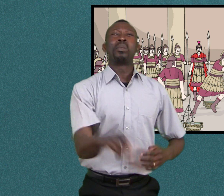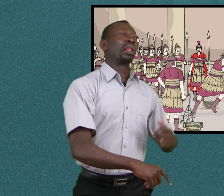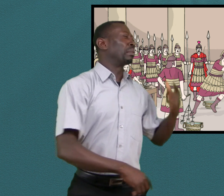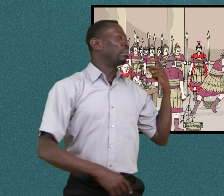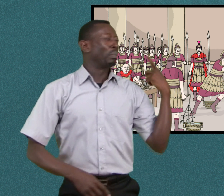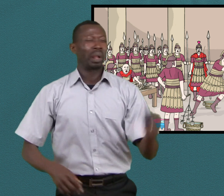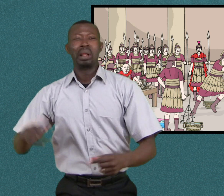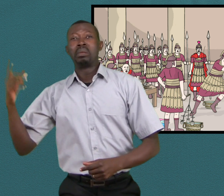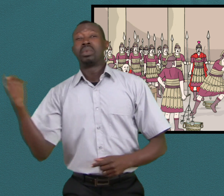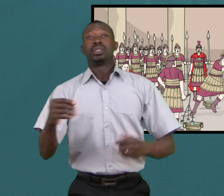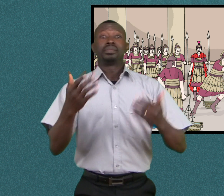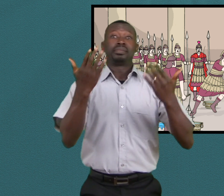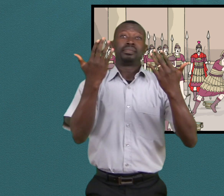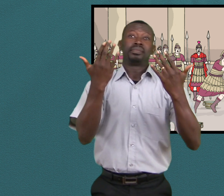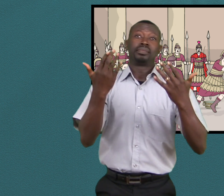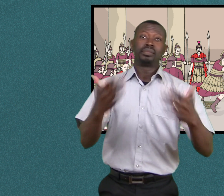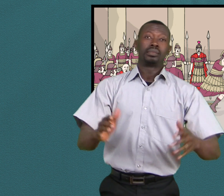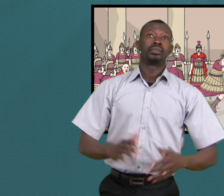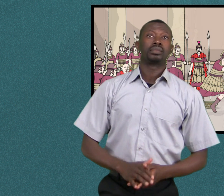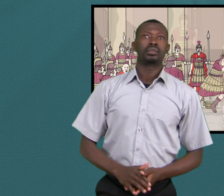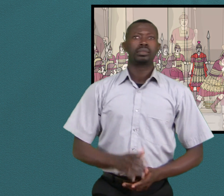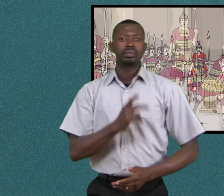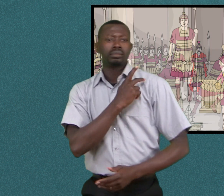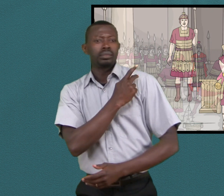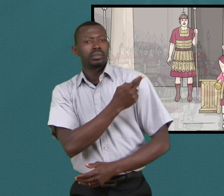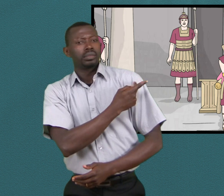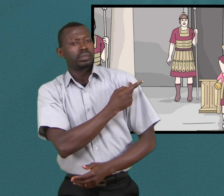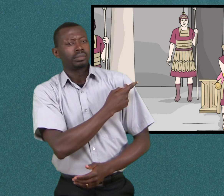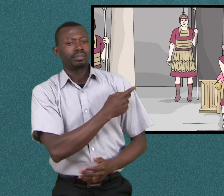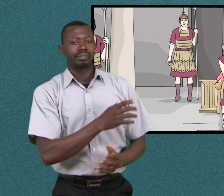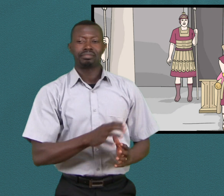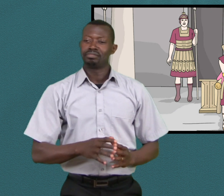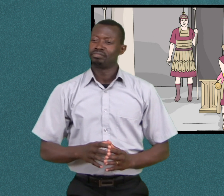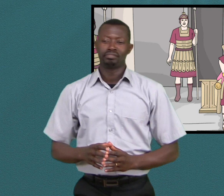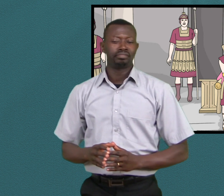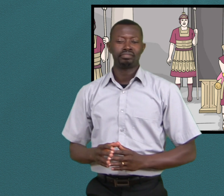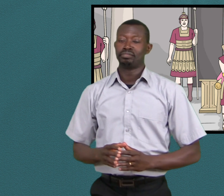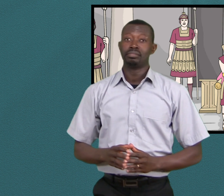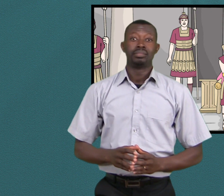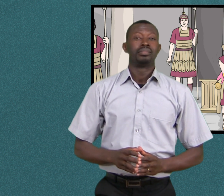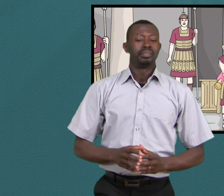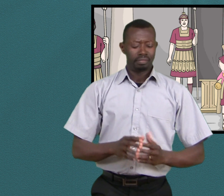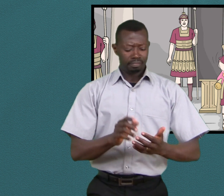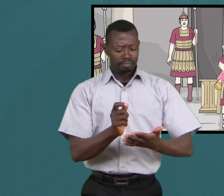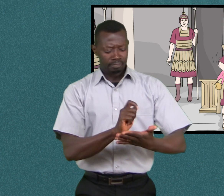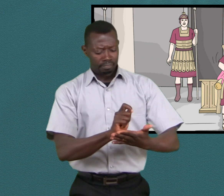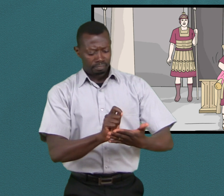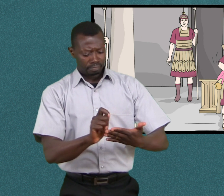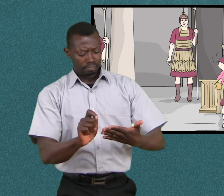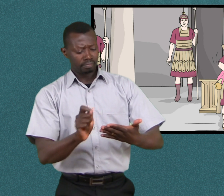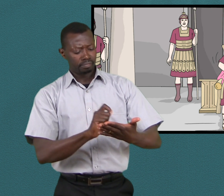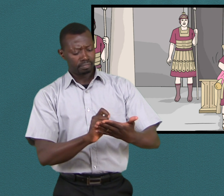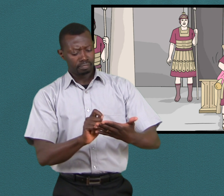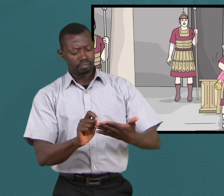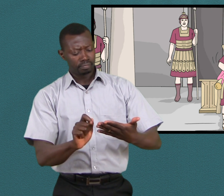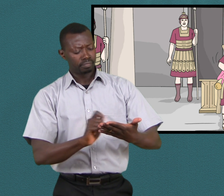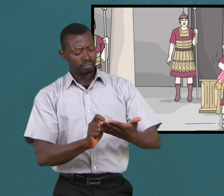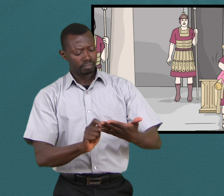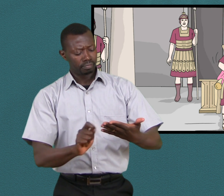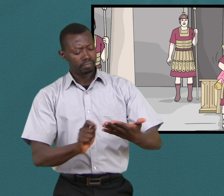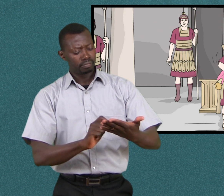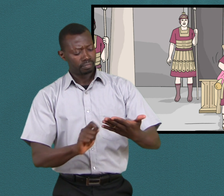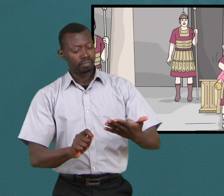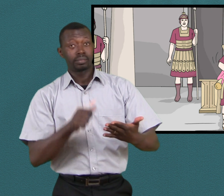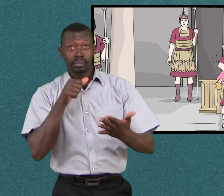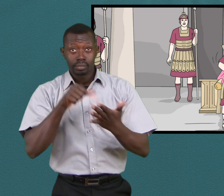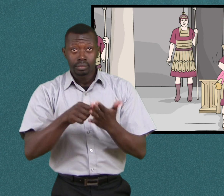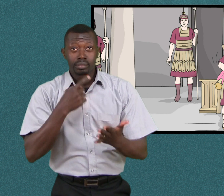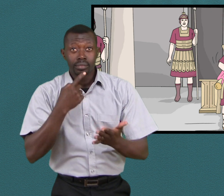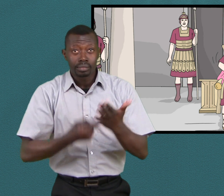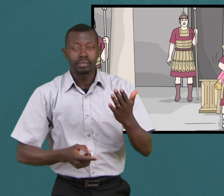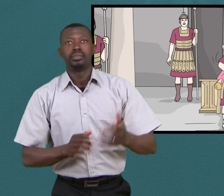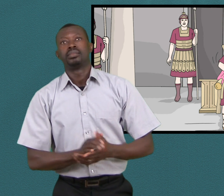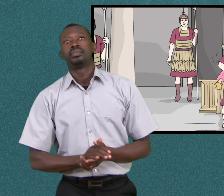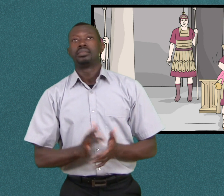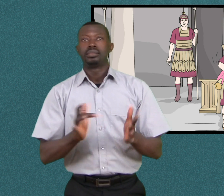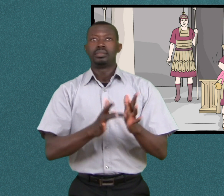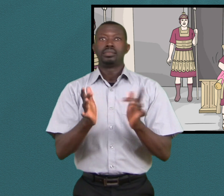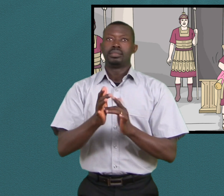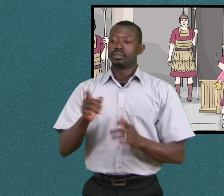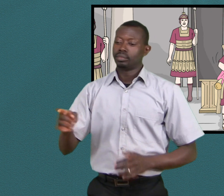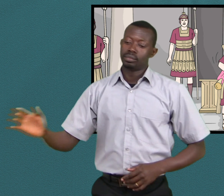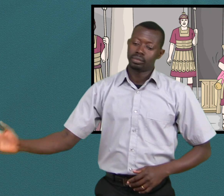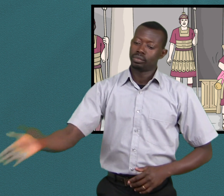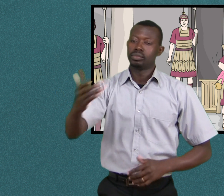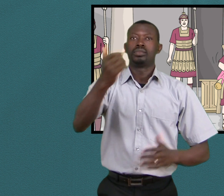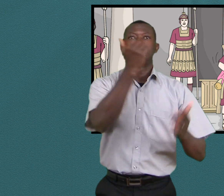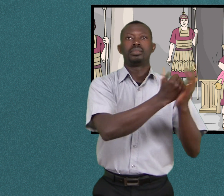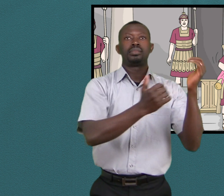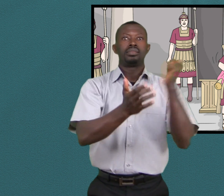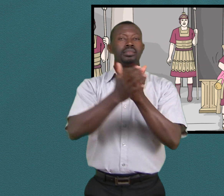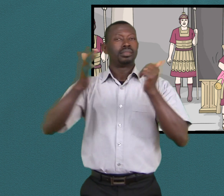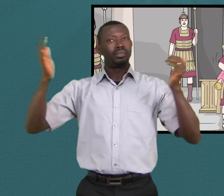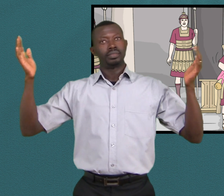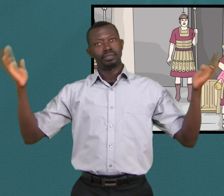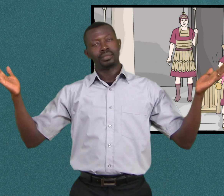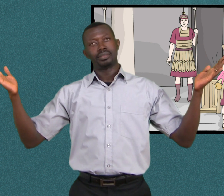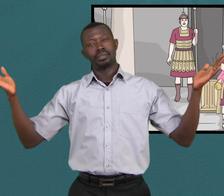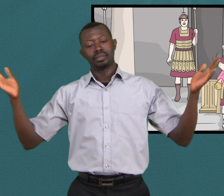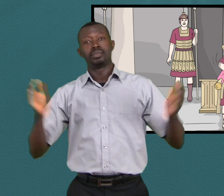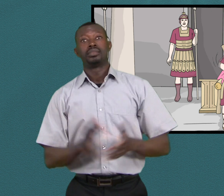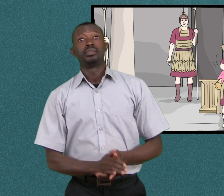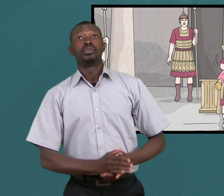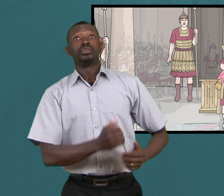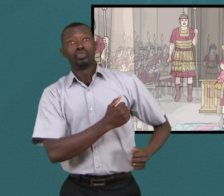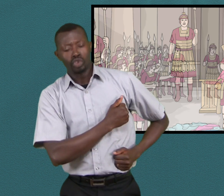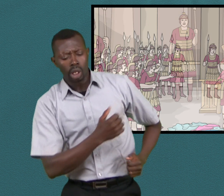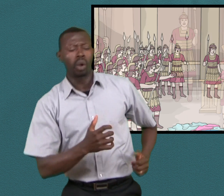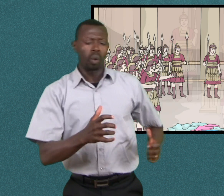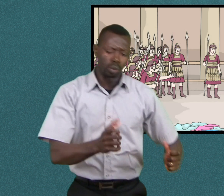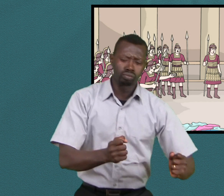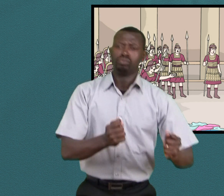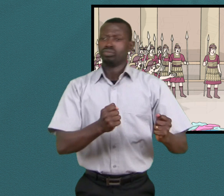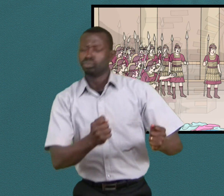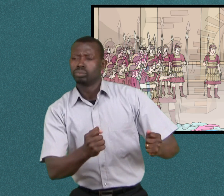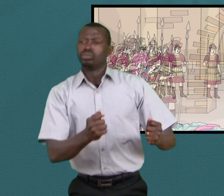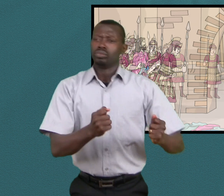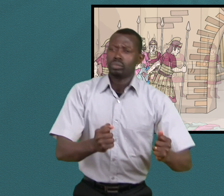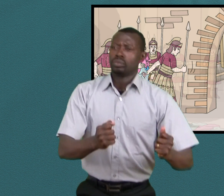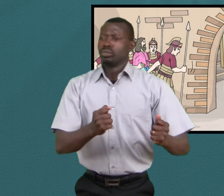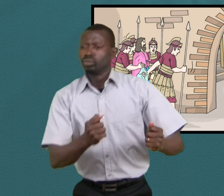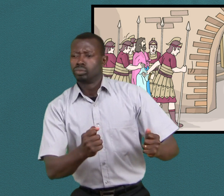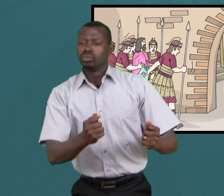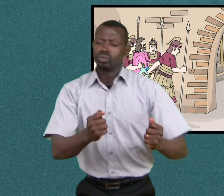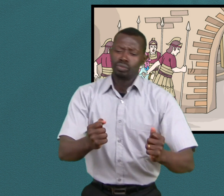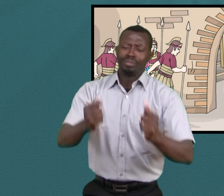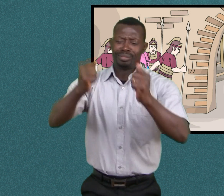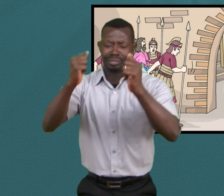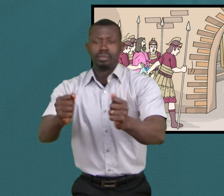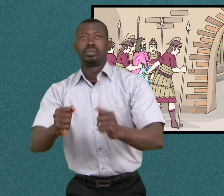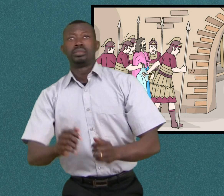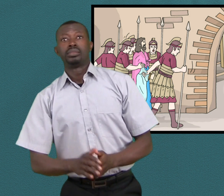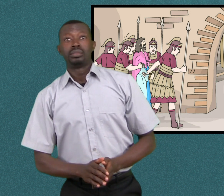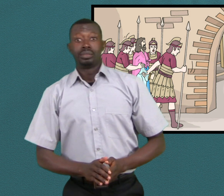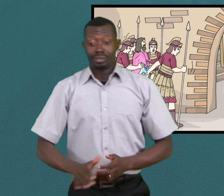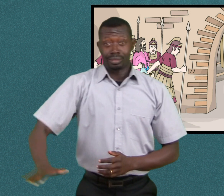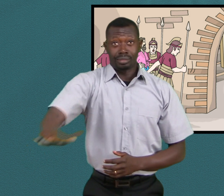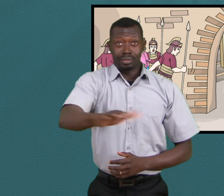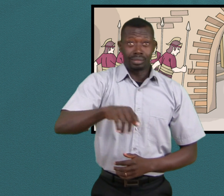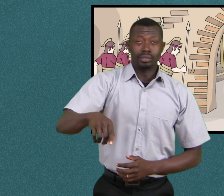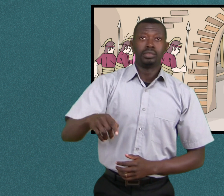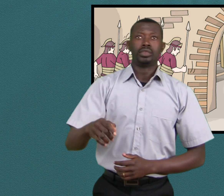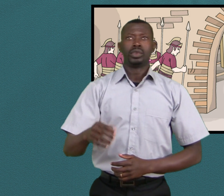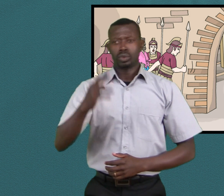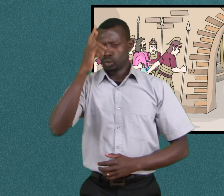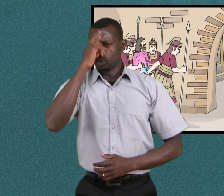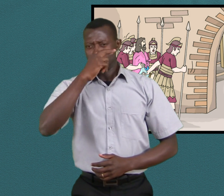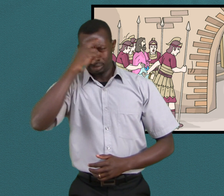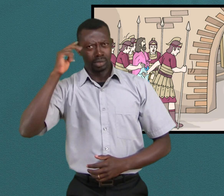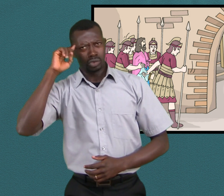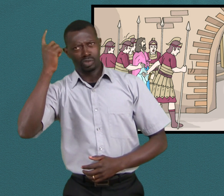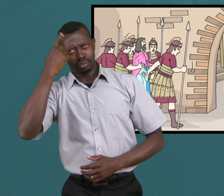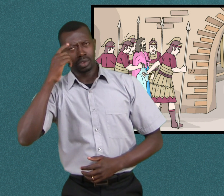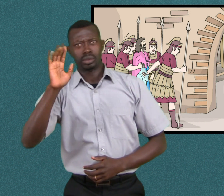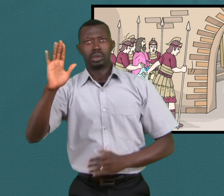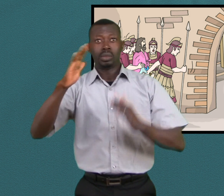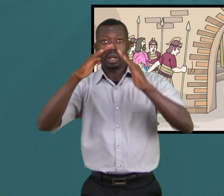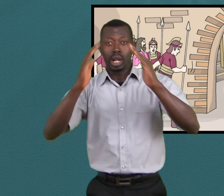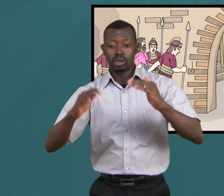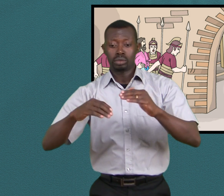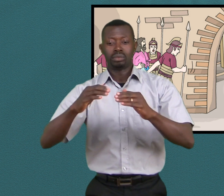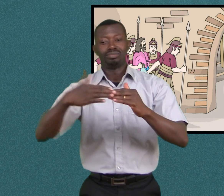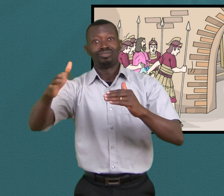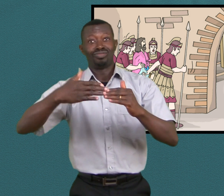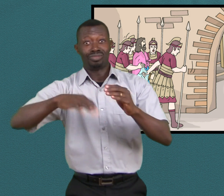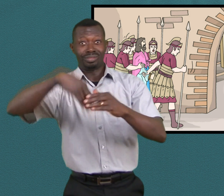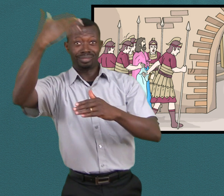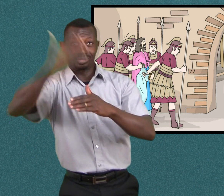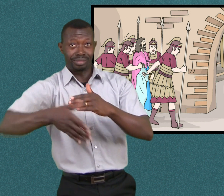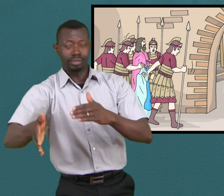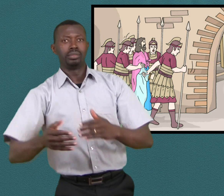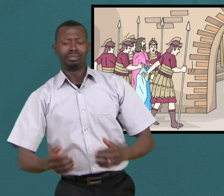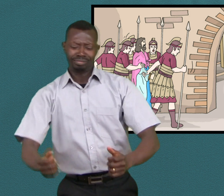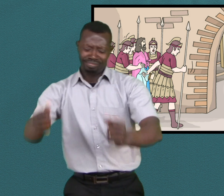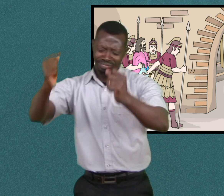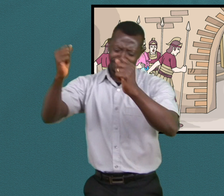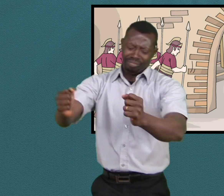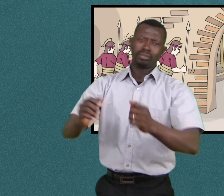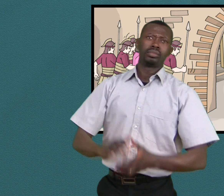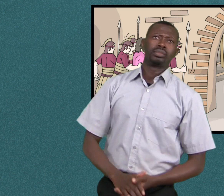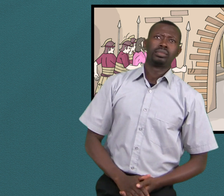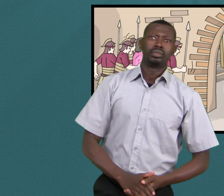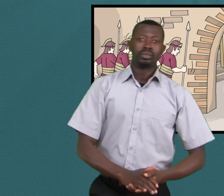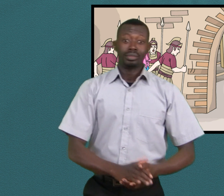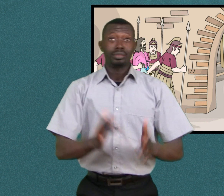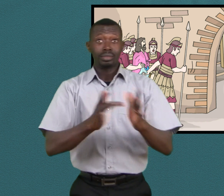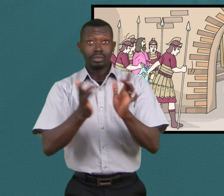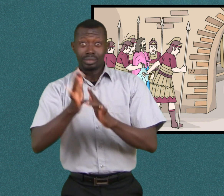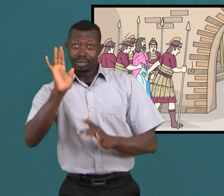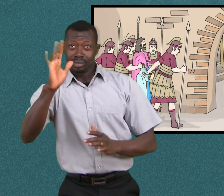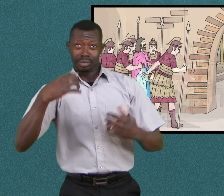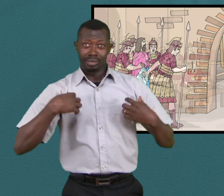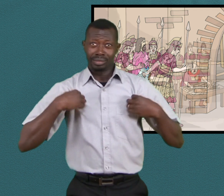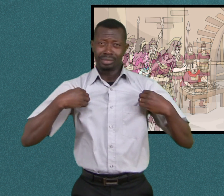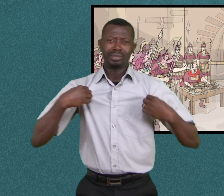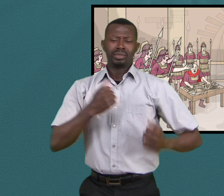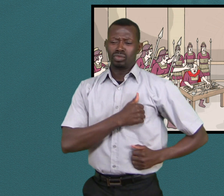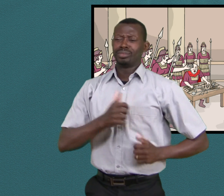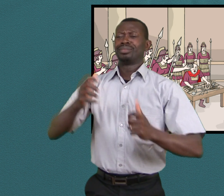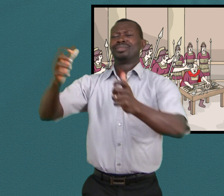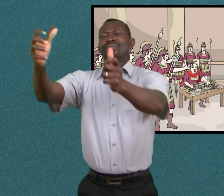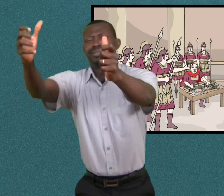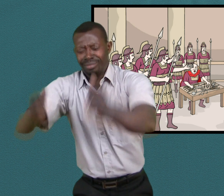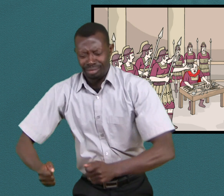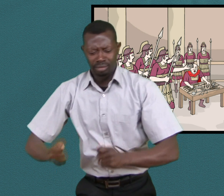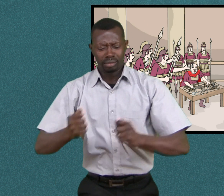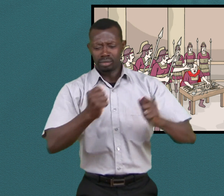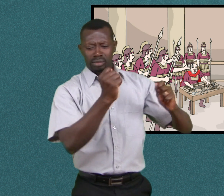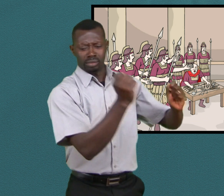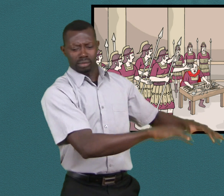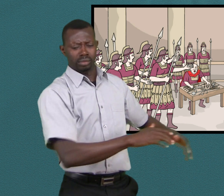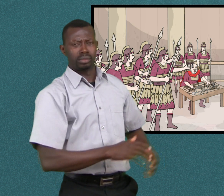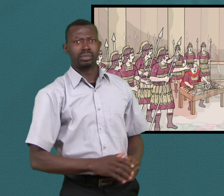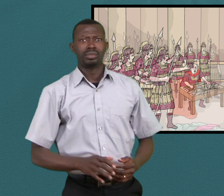Then the governor’s soldiers took Jesus into the Praetorium and gathered the whole company around Him.